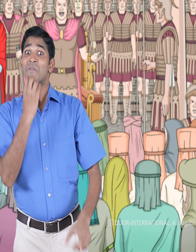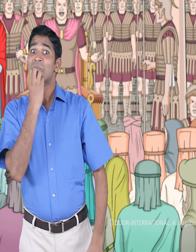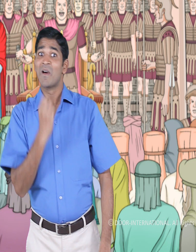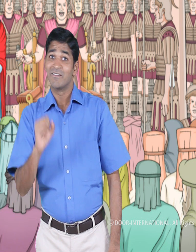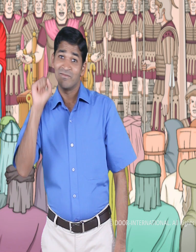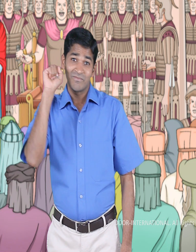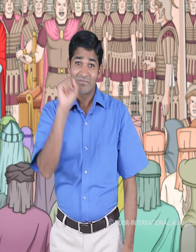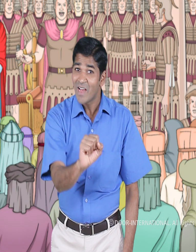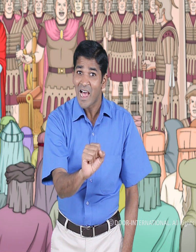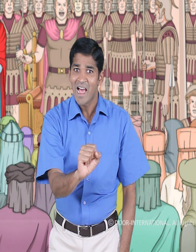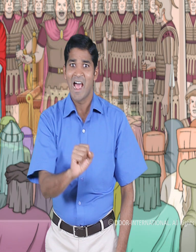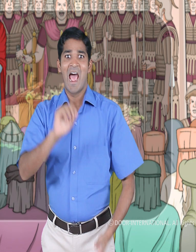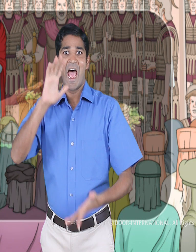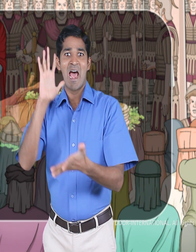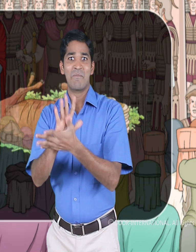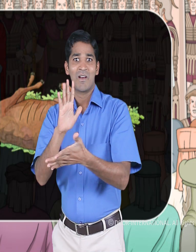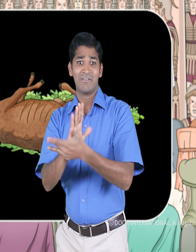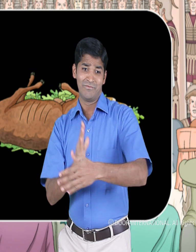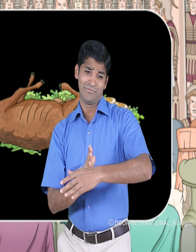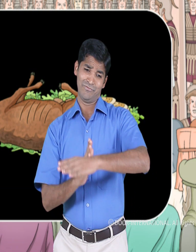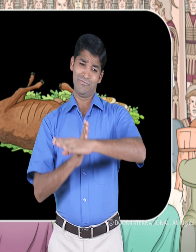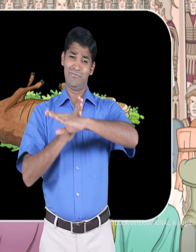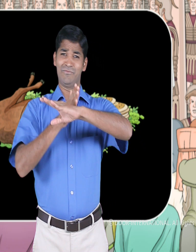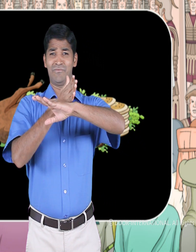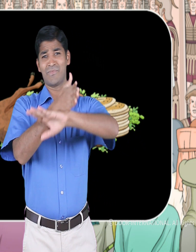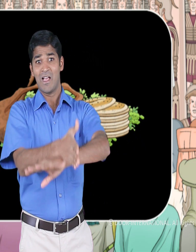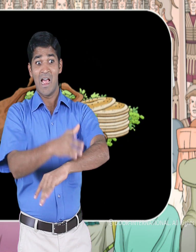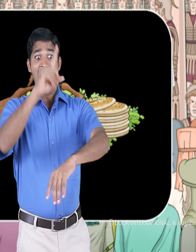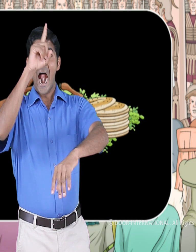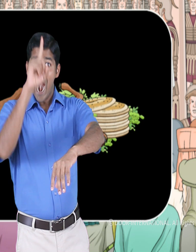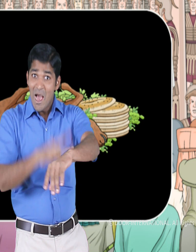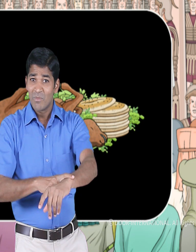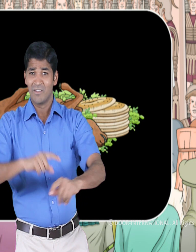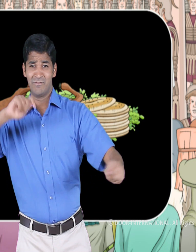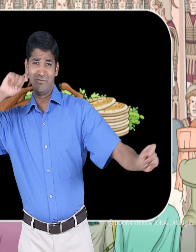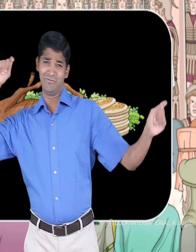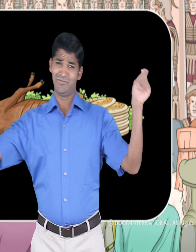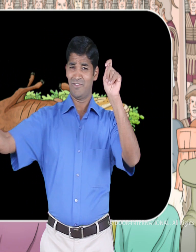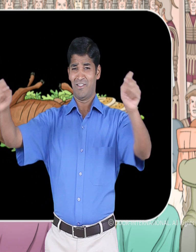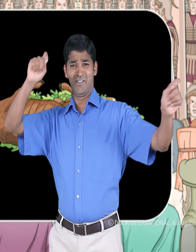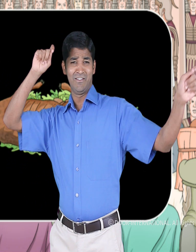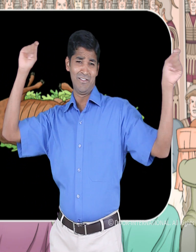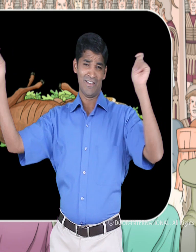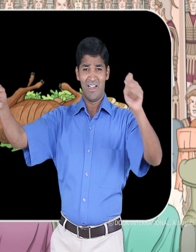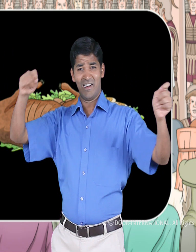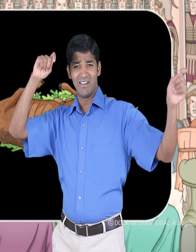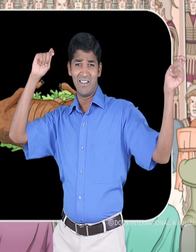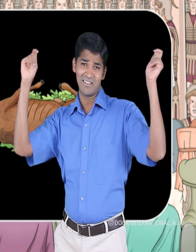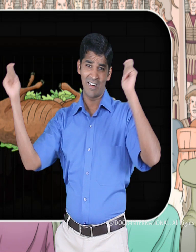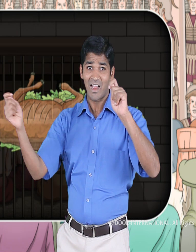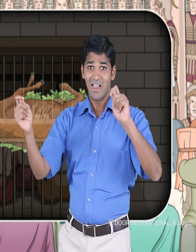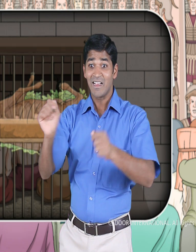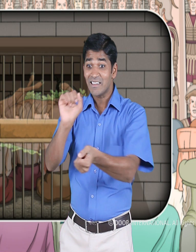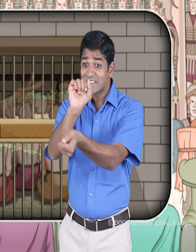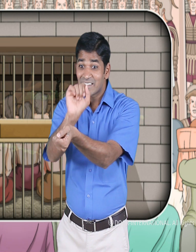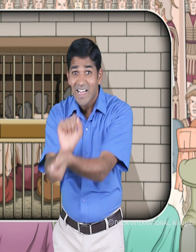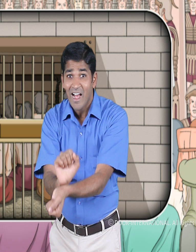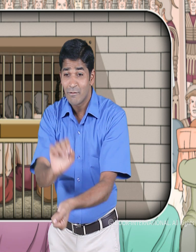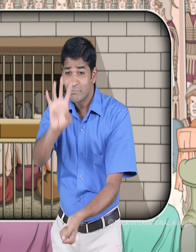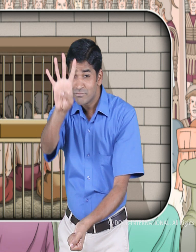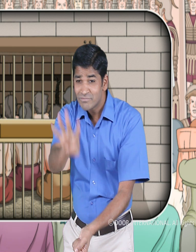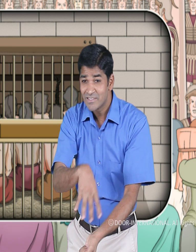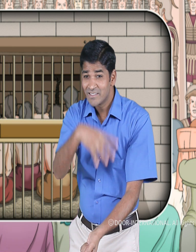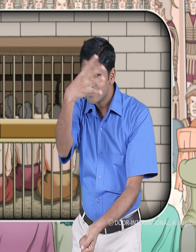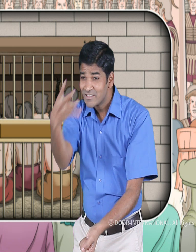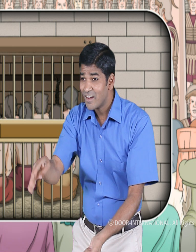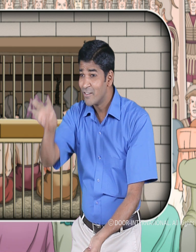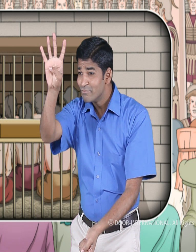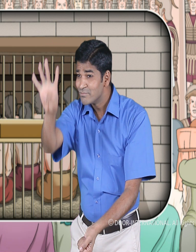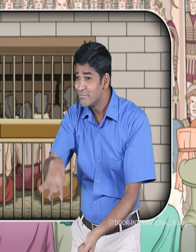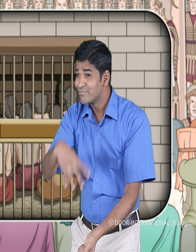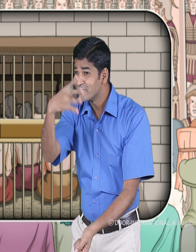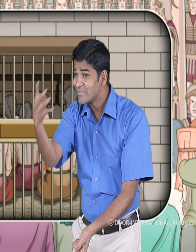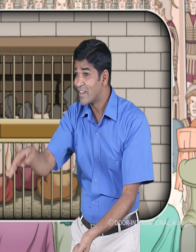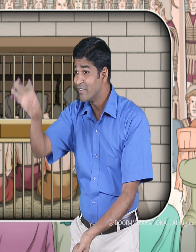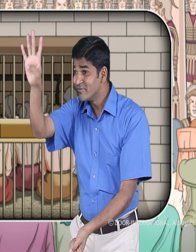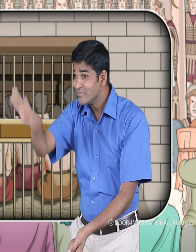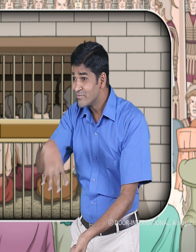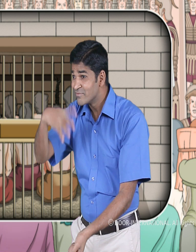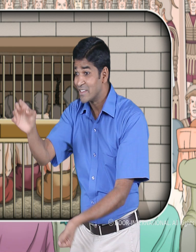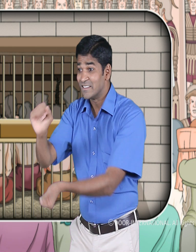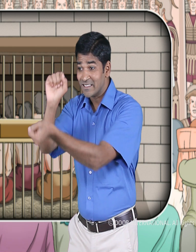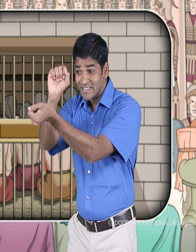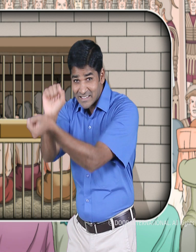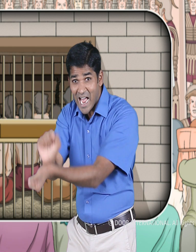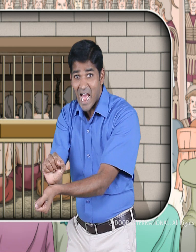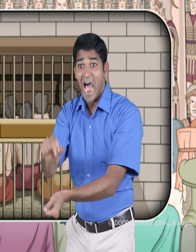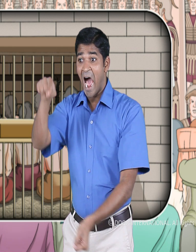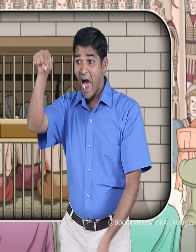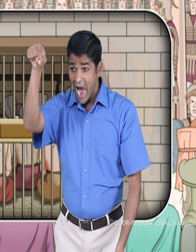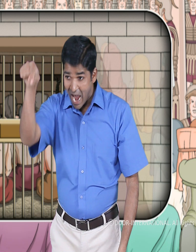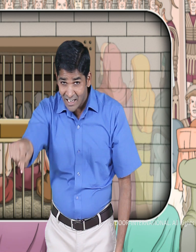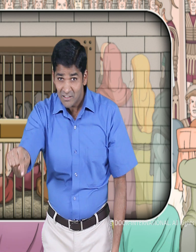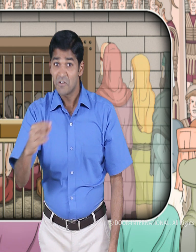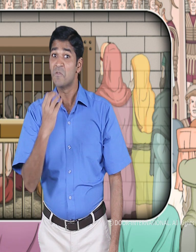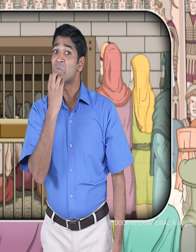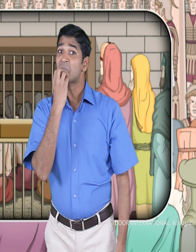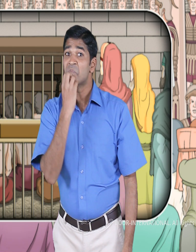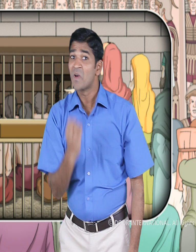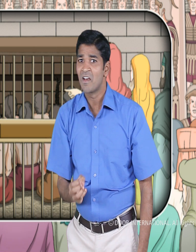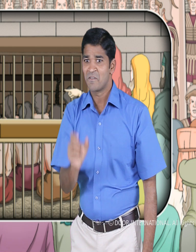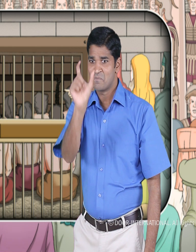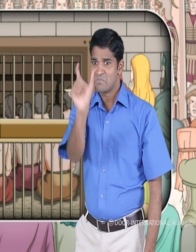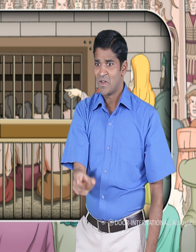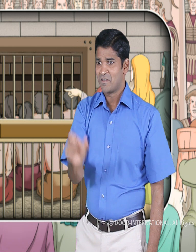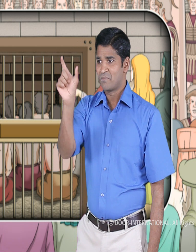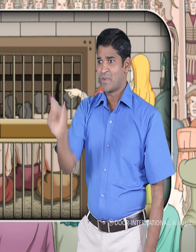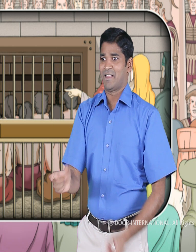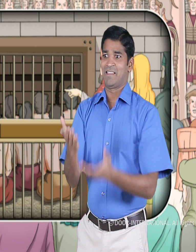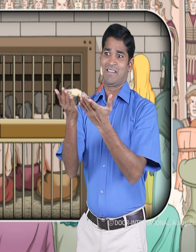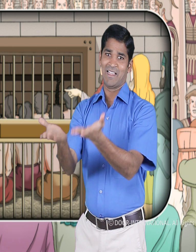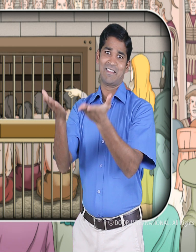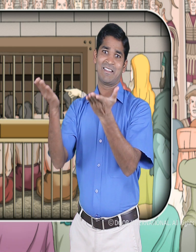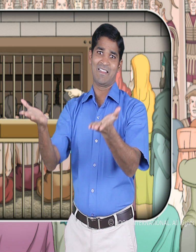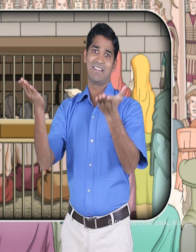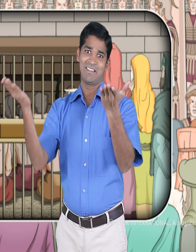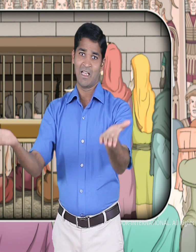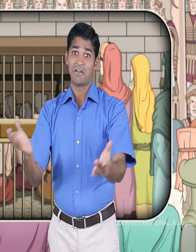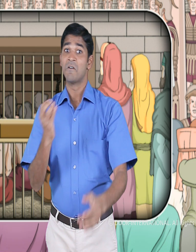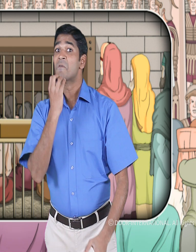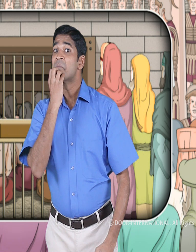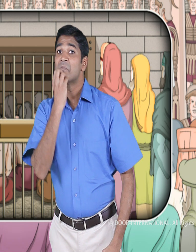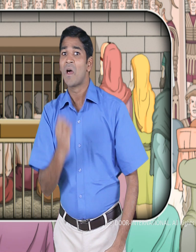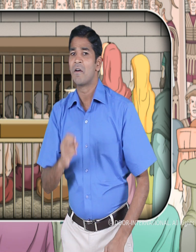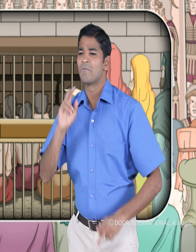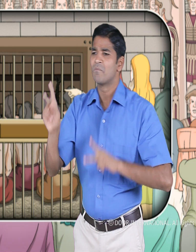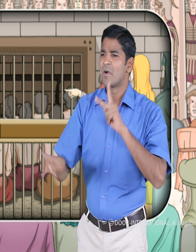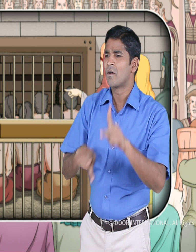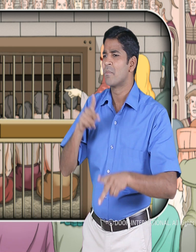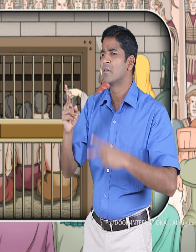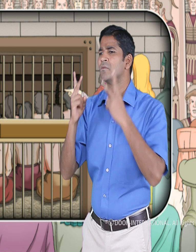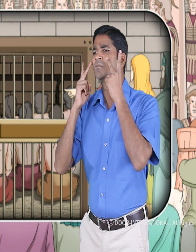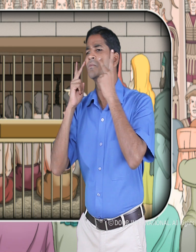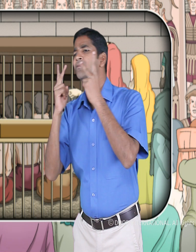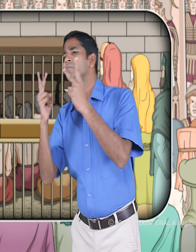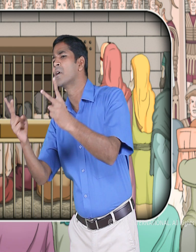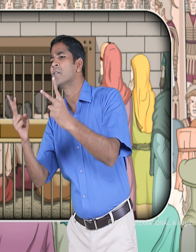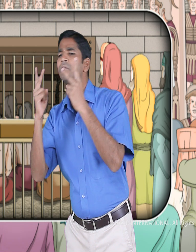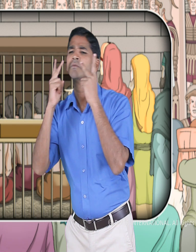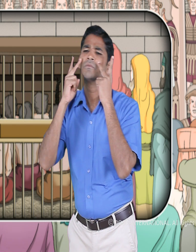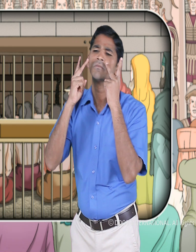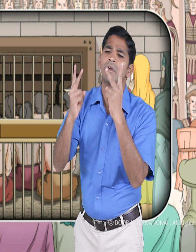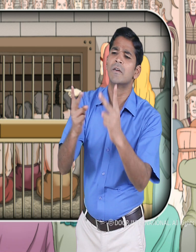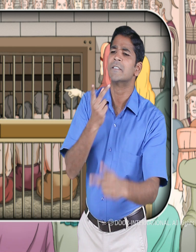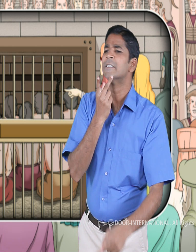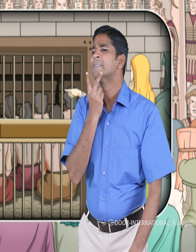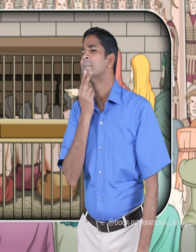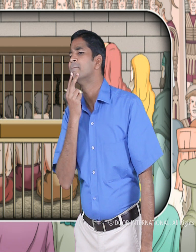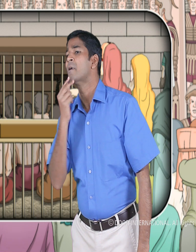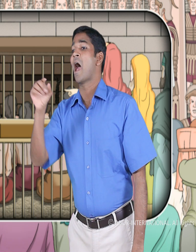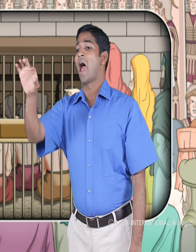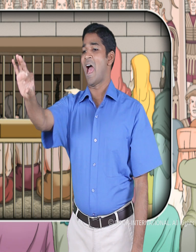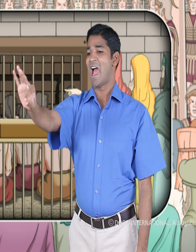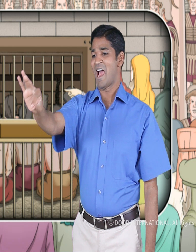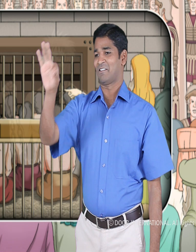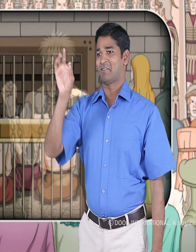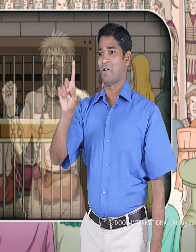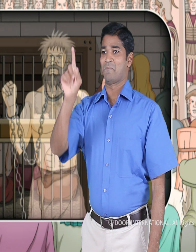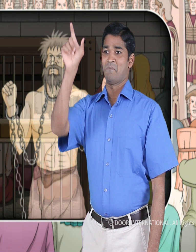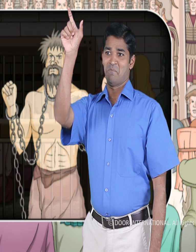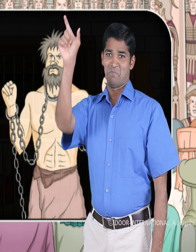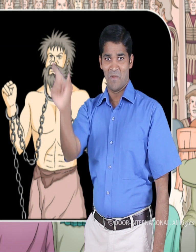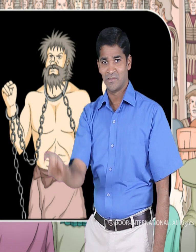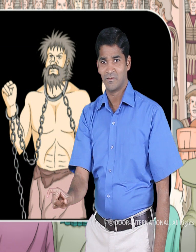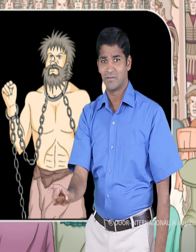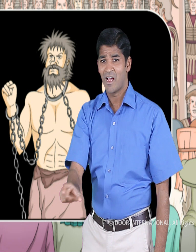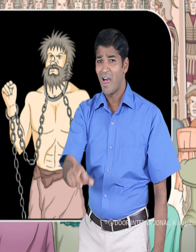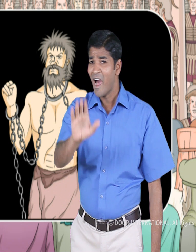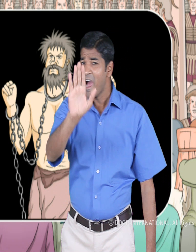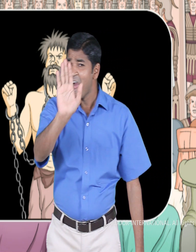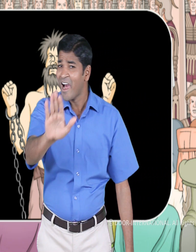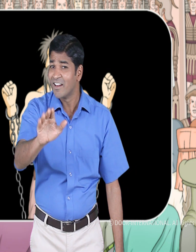Now it was the governor’s custom at the feast to release to the crowd a prisoner of their choosing.